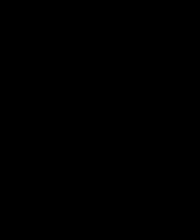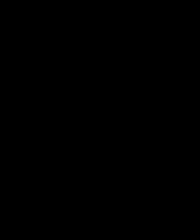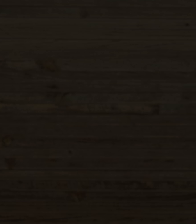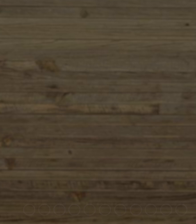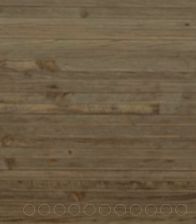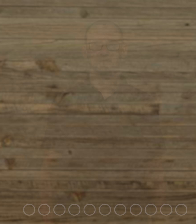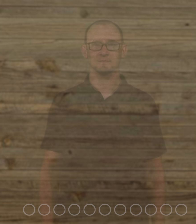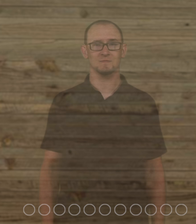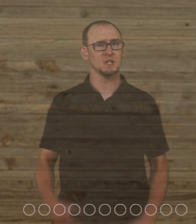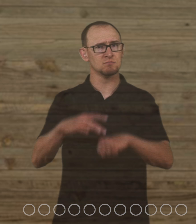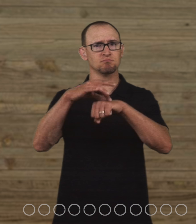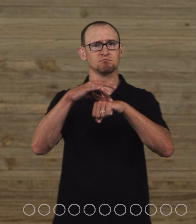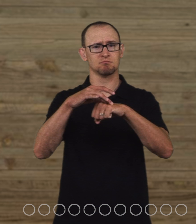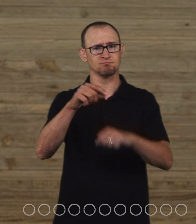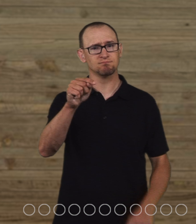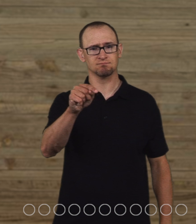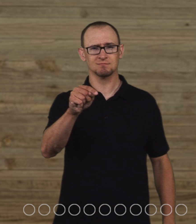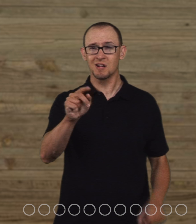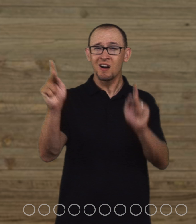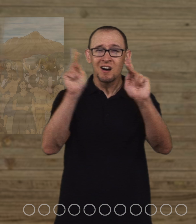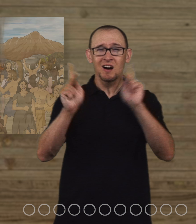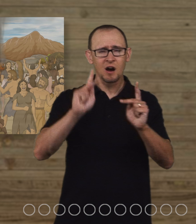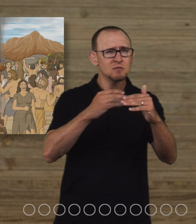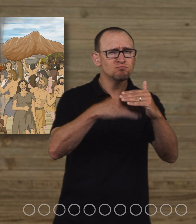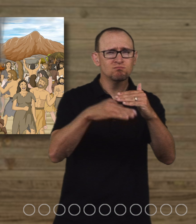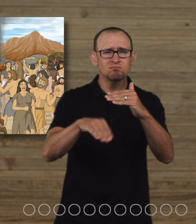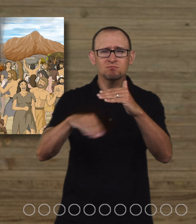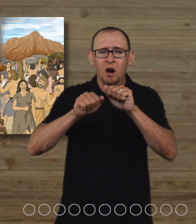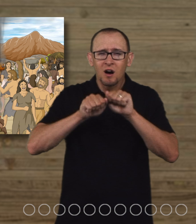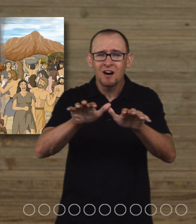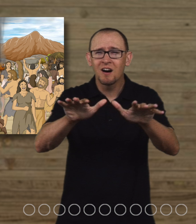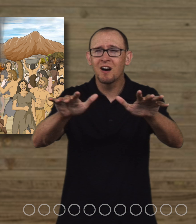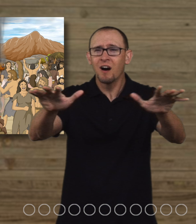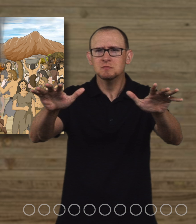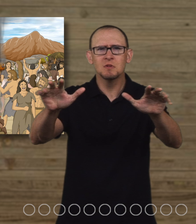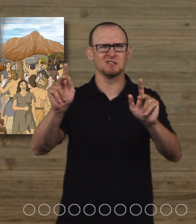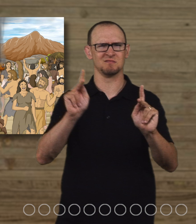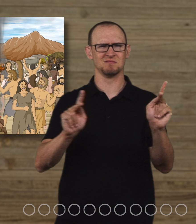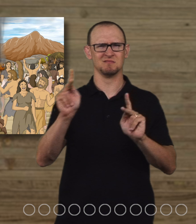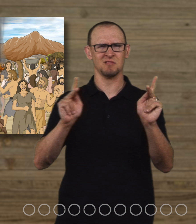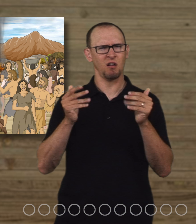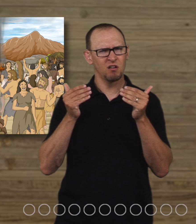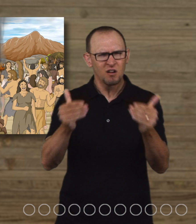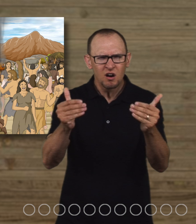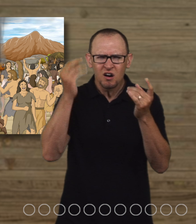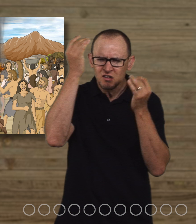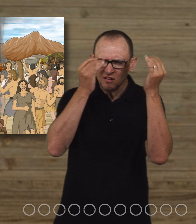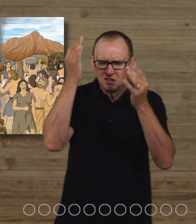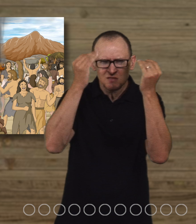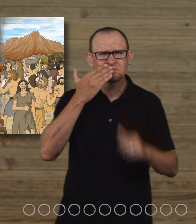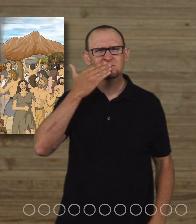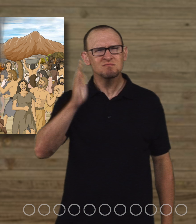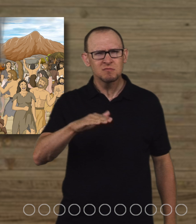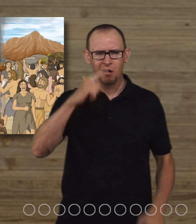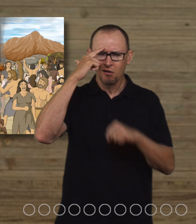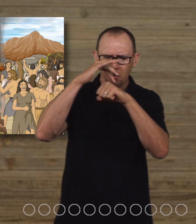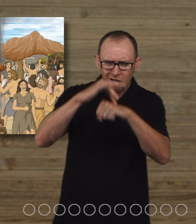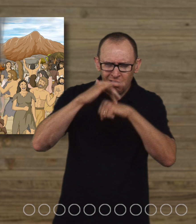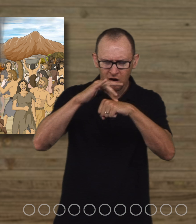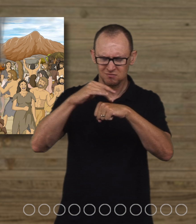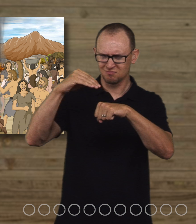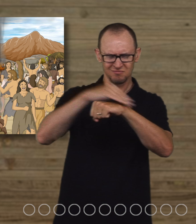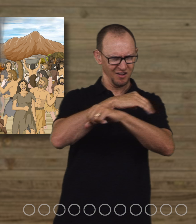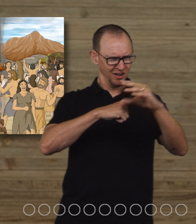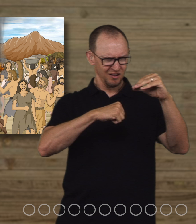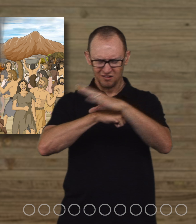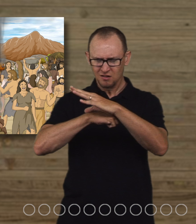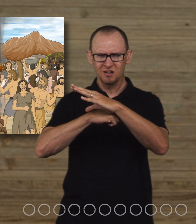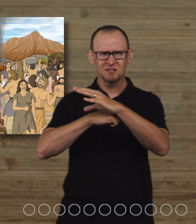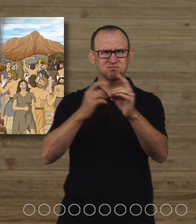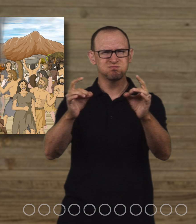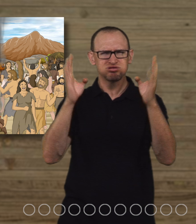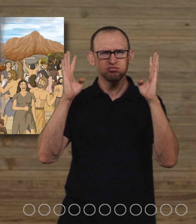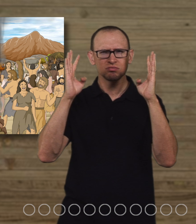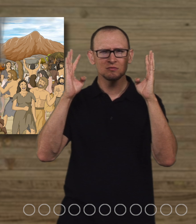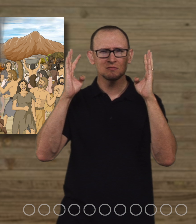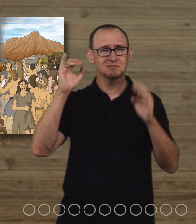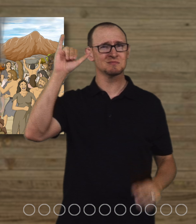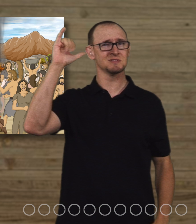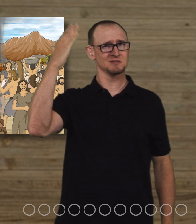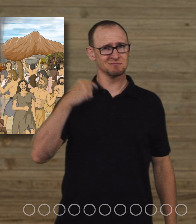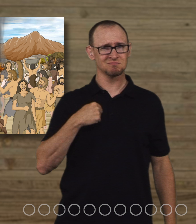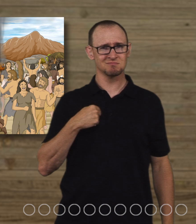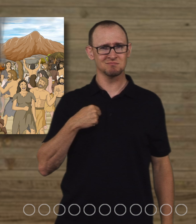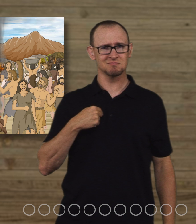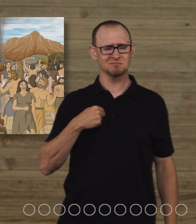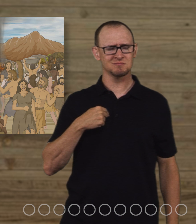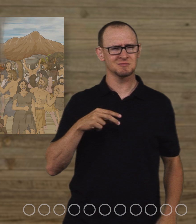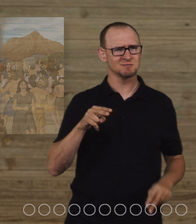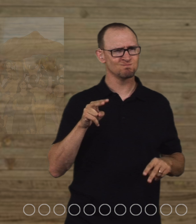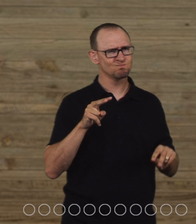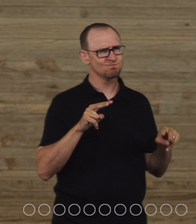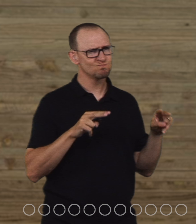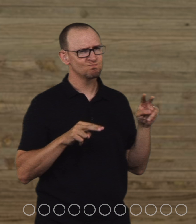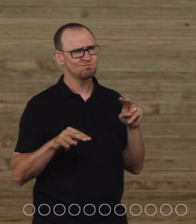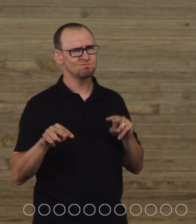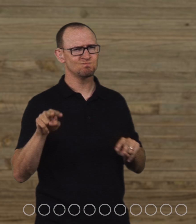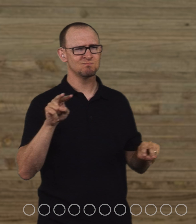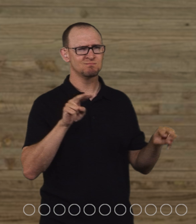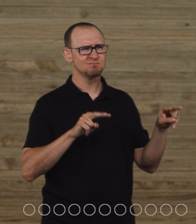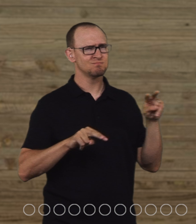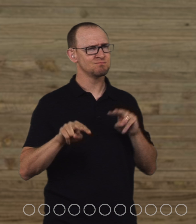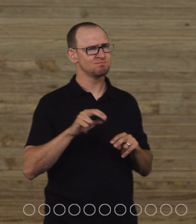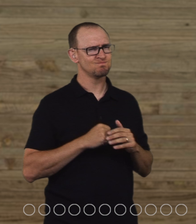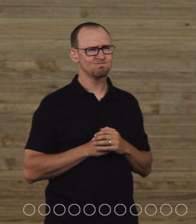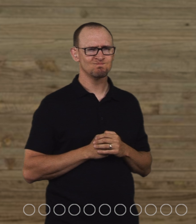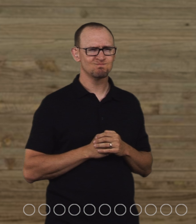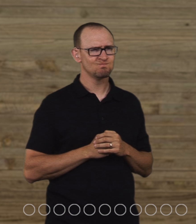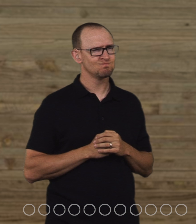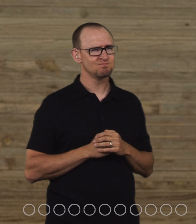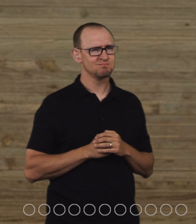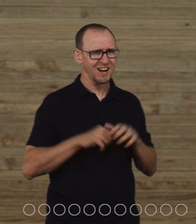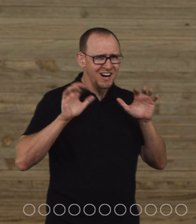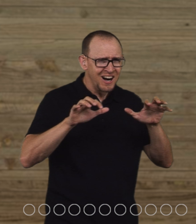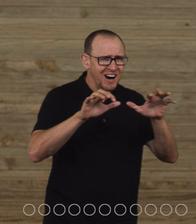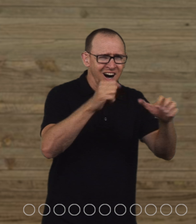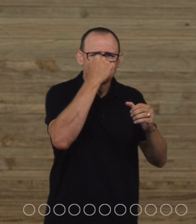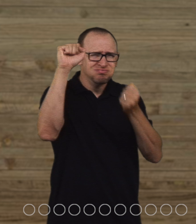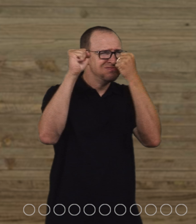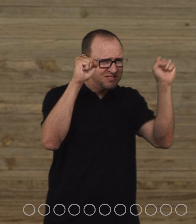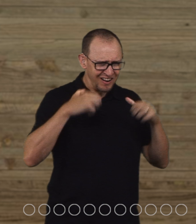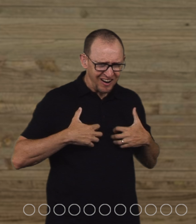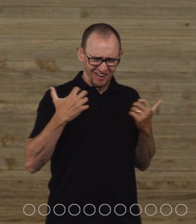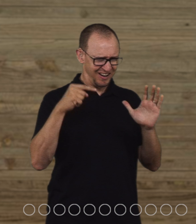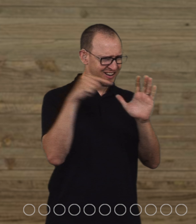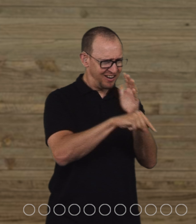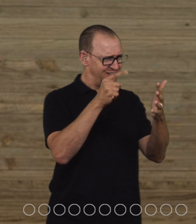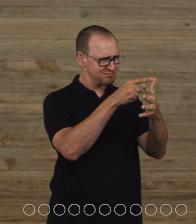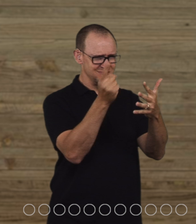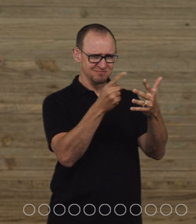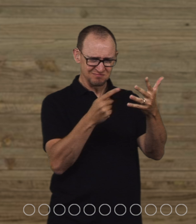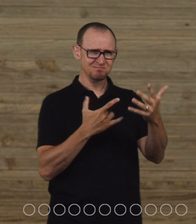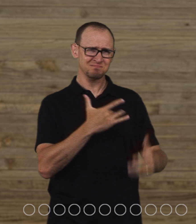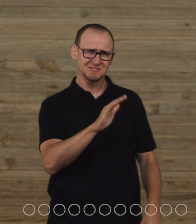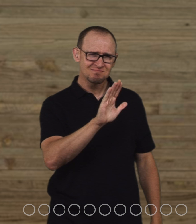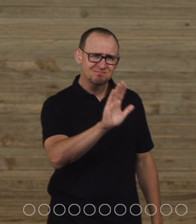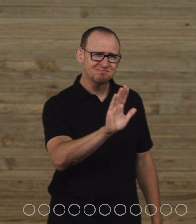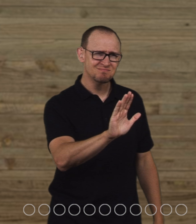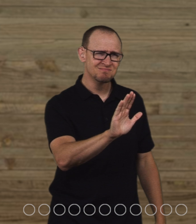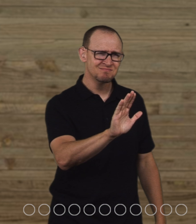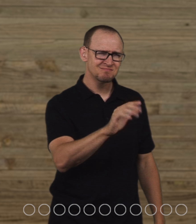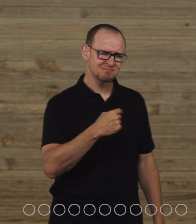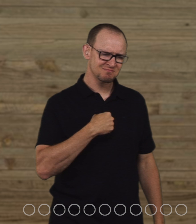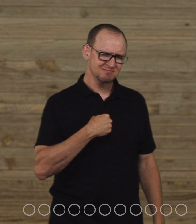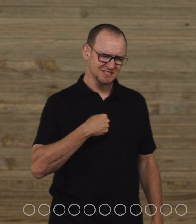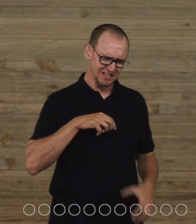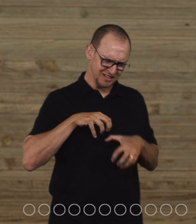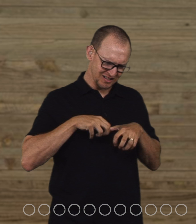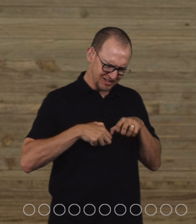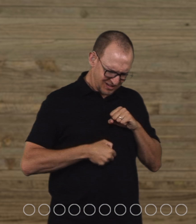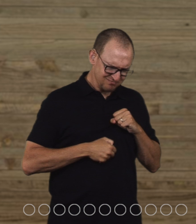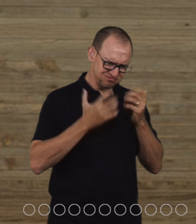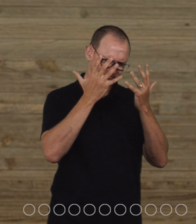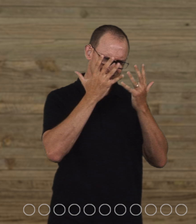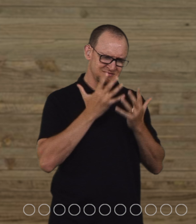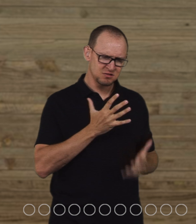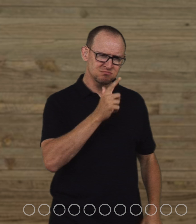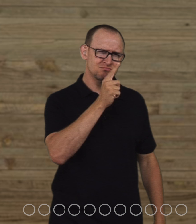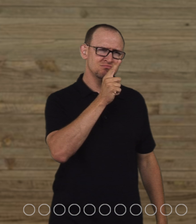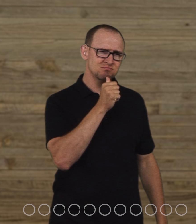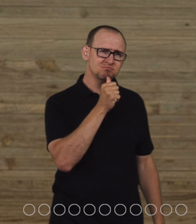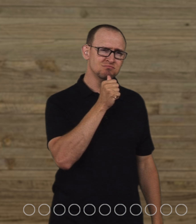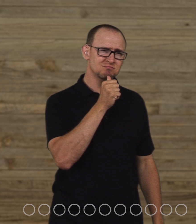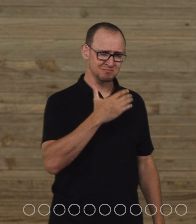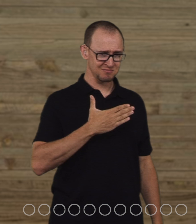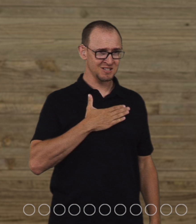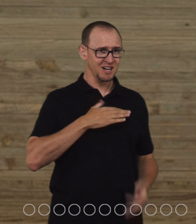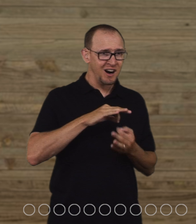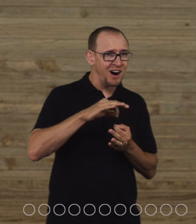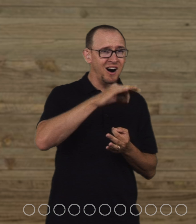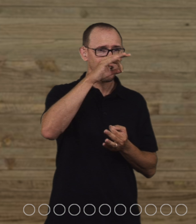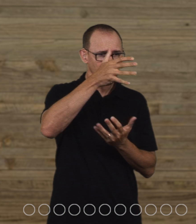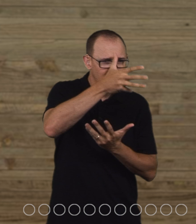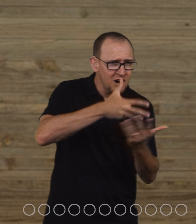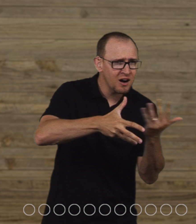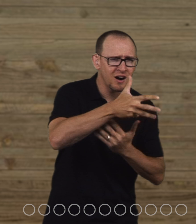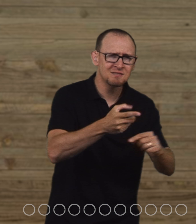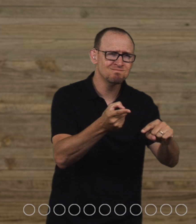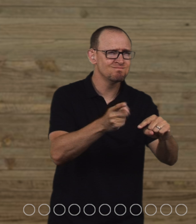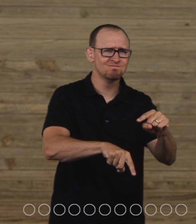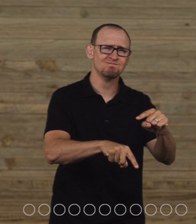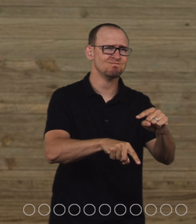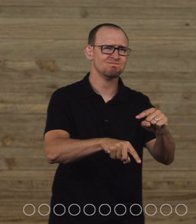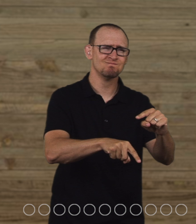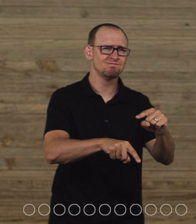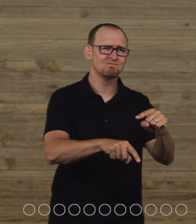So the LORD said, “My Spirit will not contend with man forever, for he is mortal; his days shall be 120 years.”